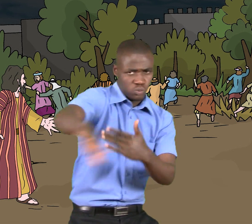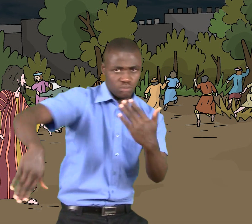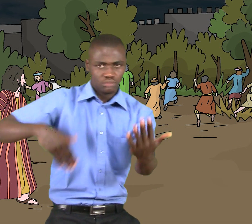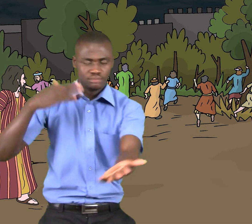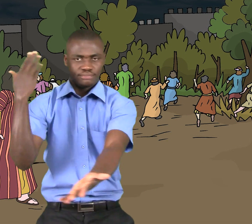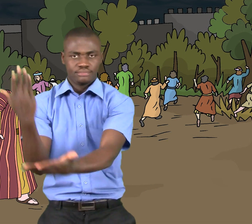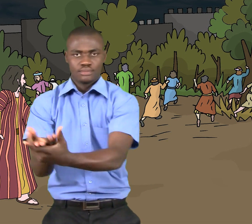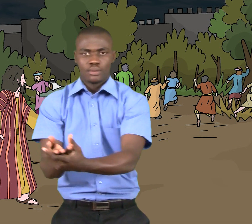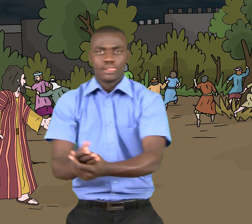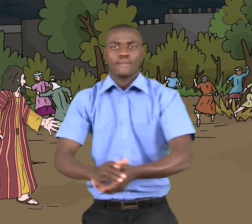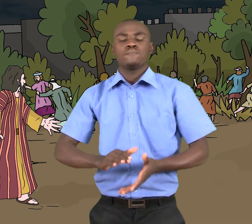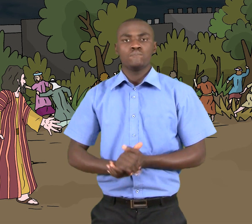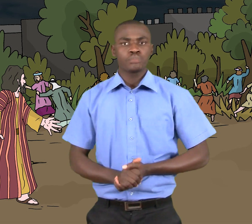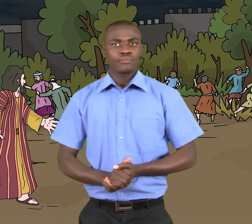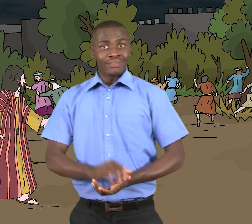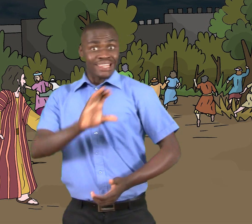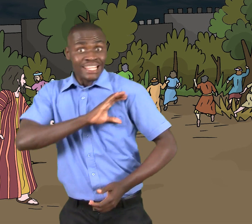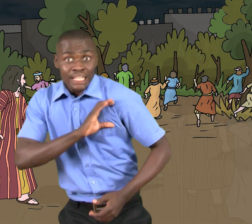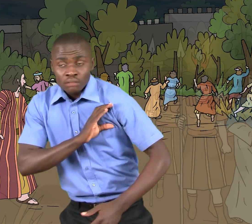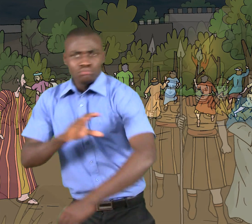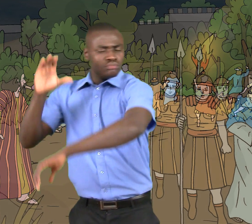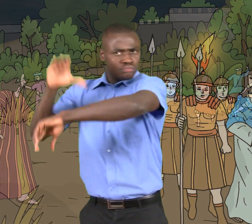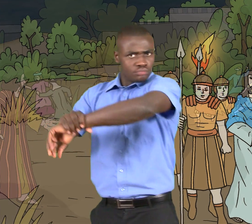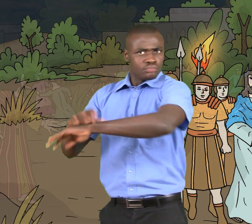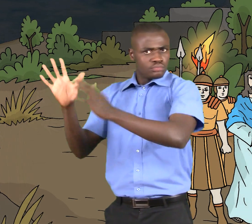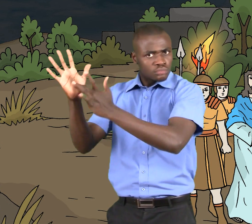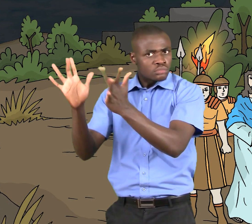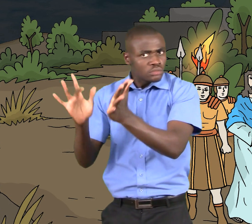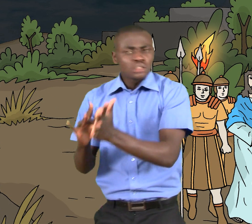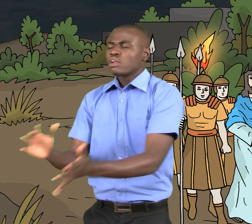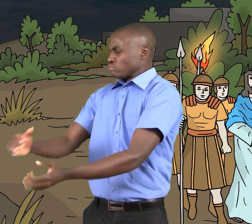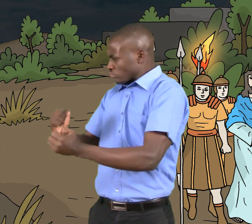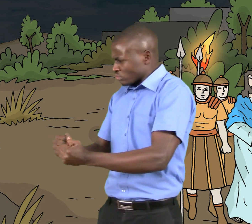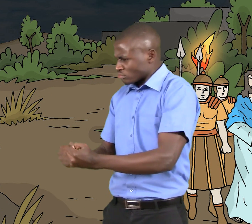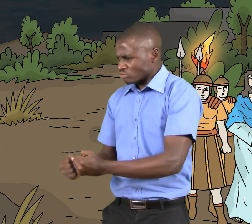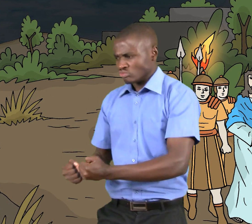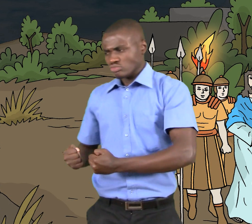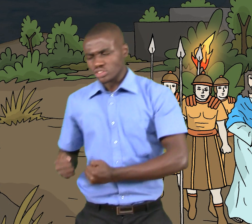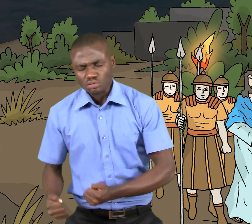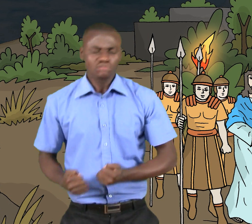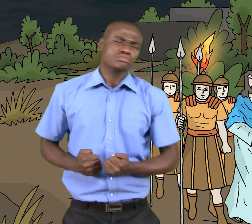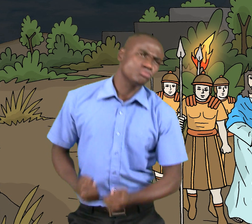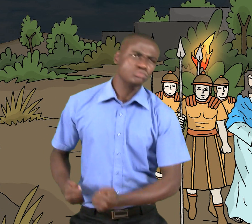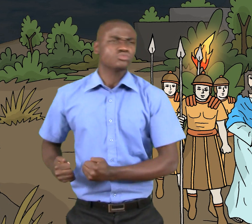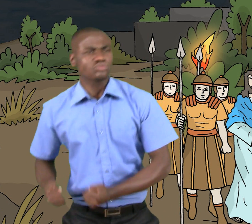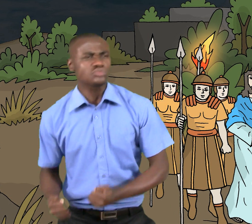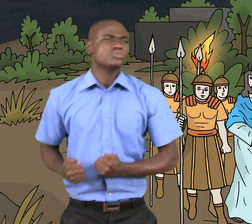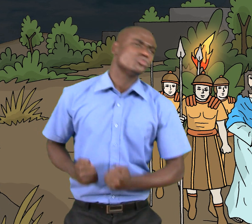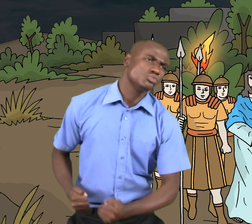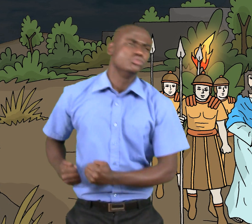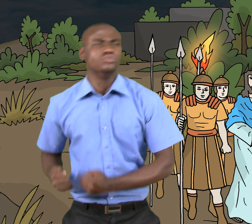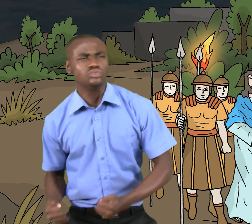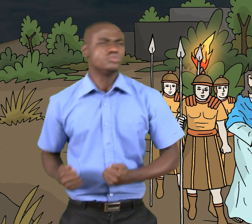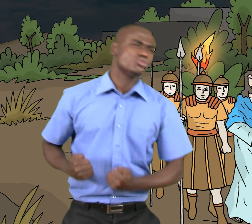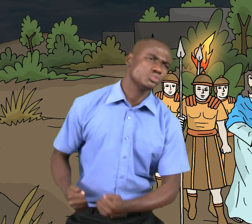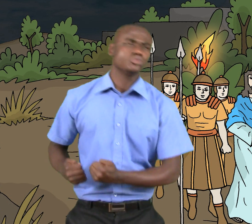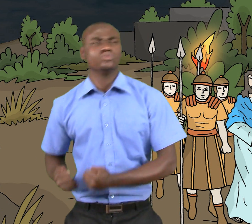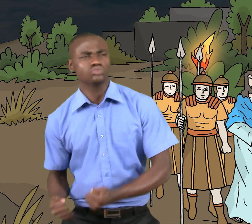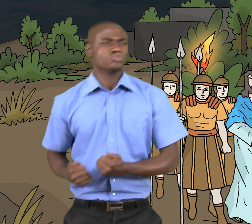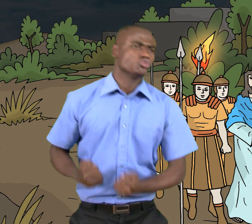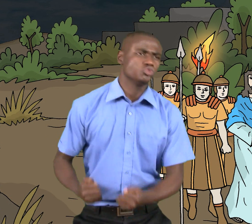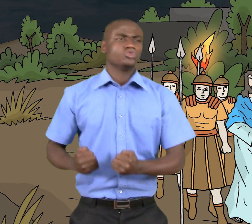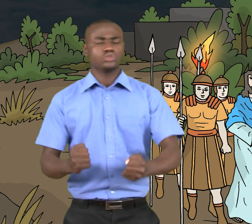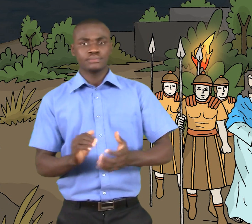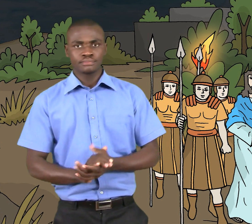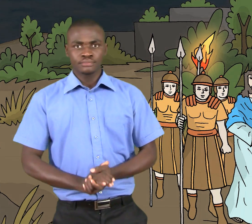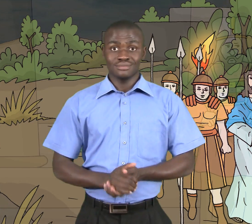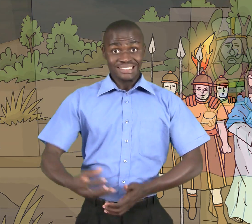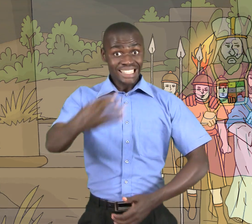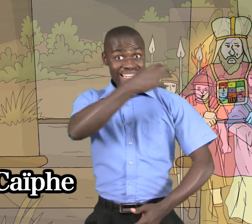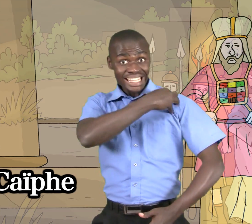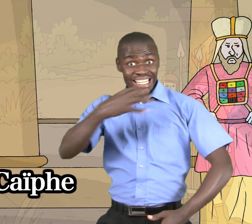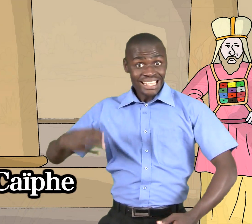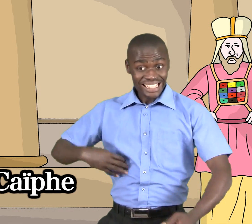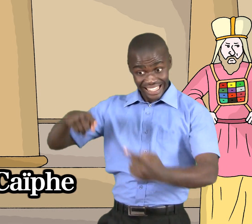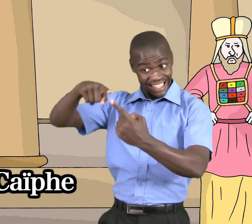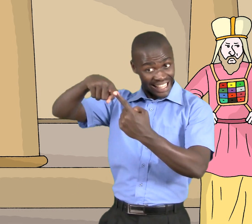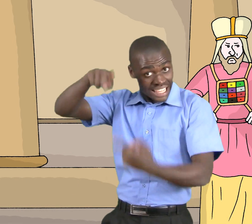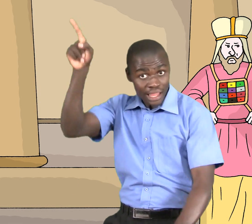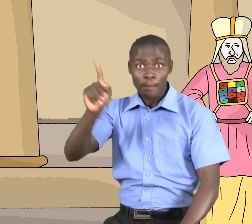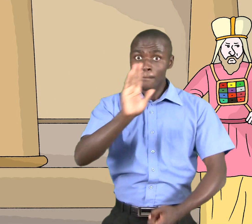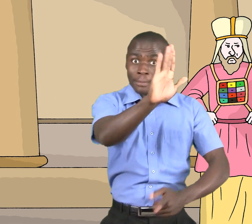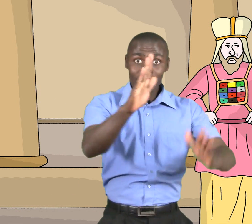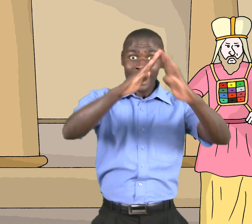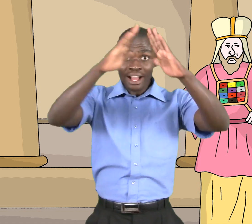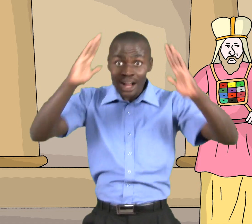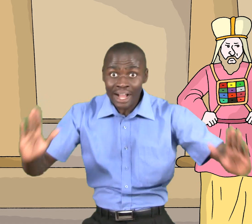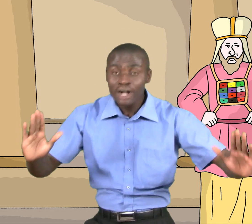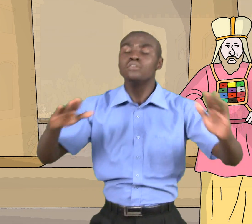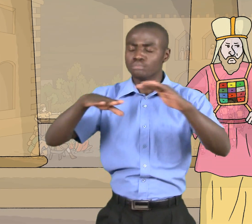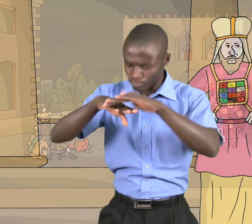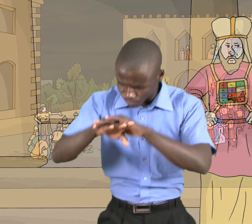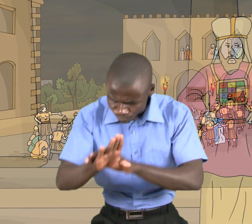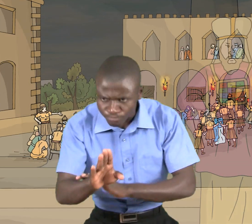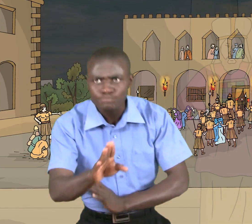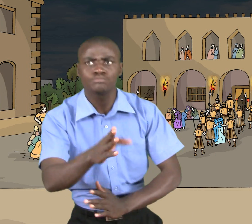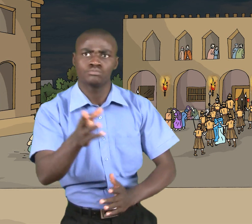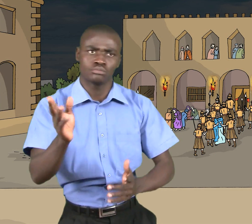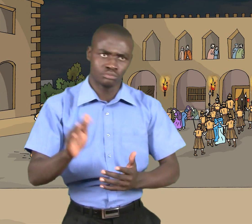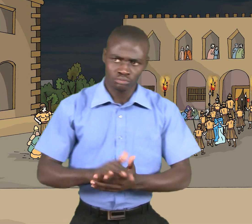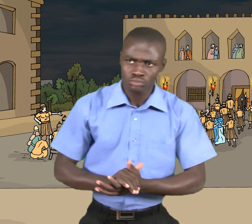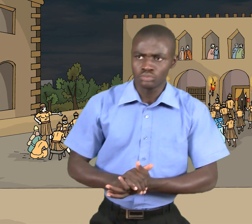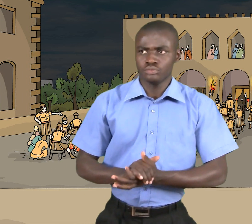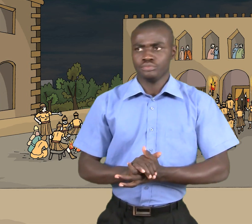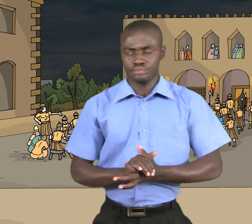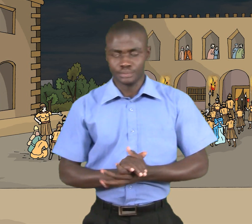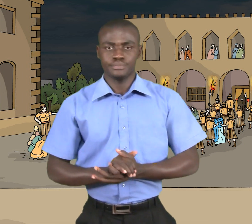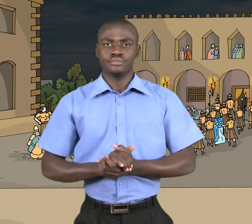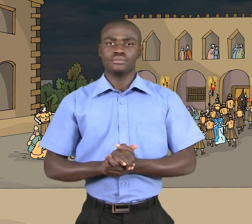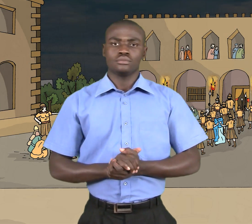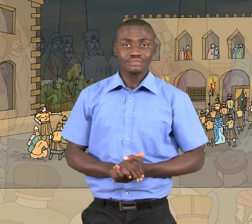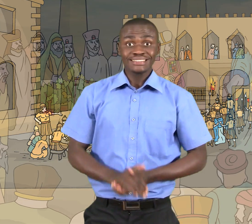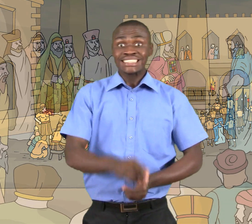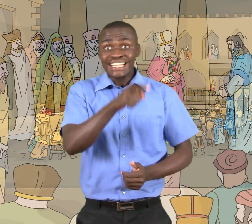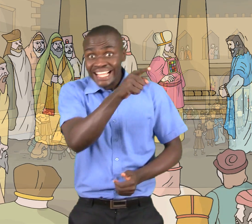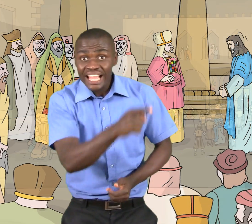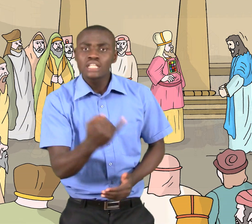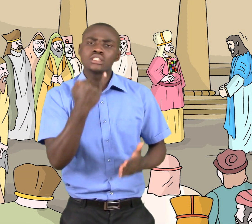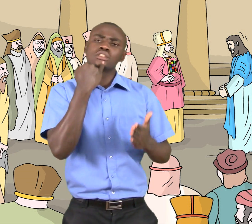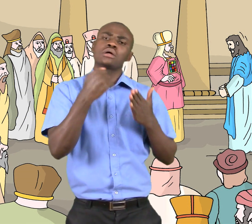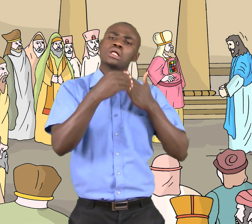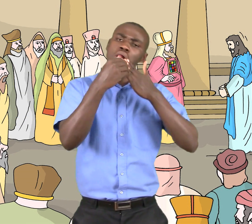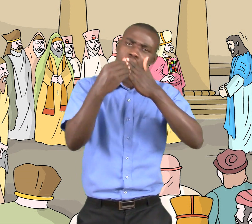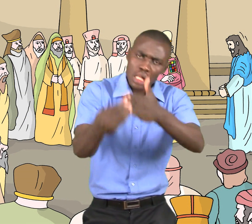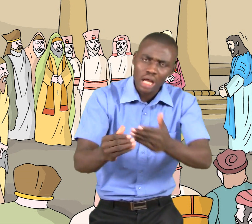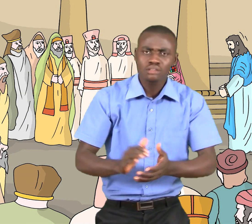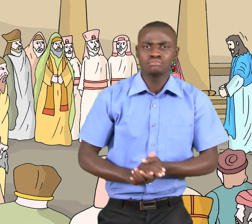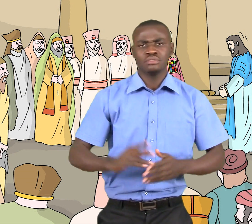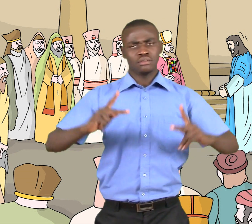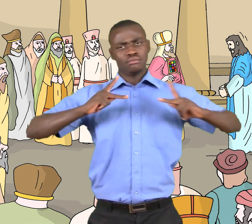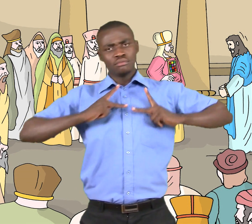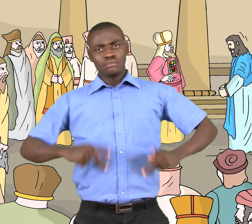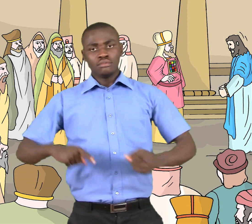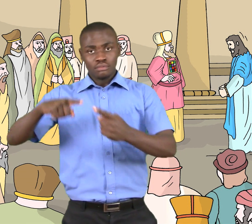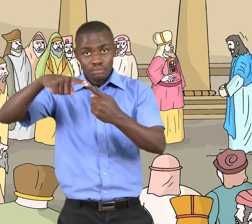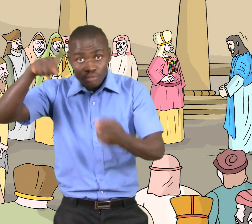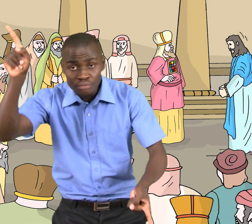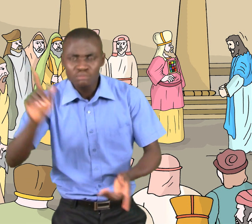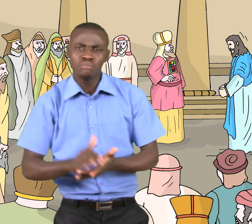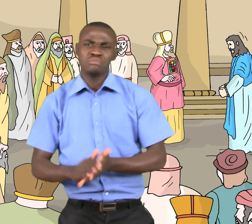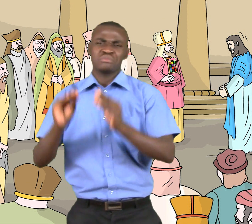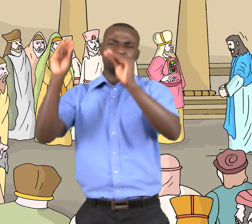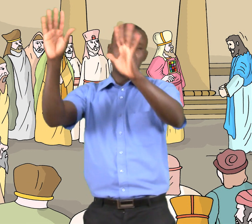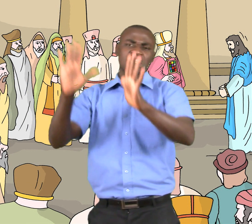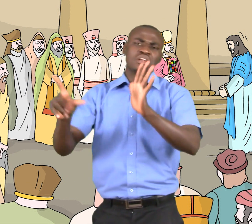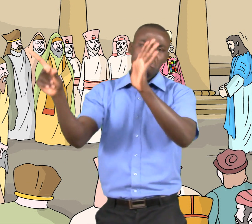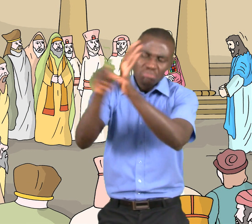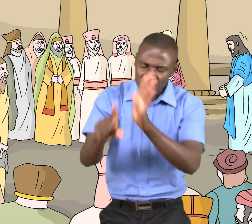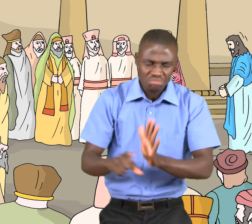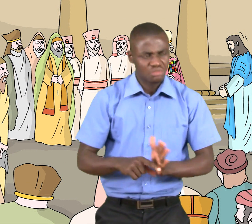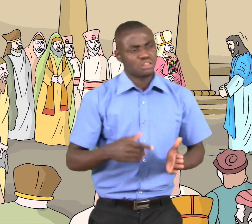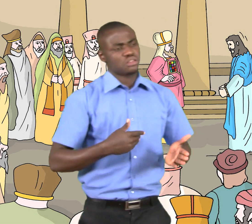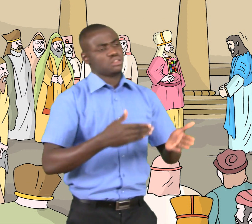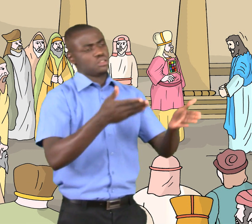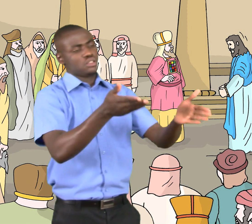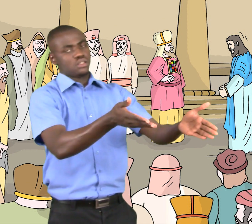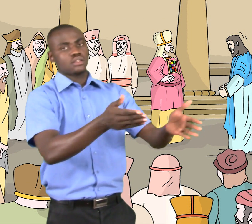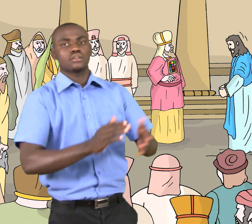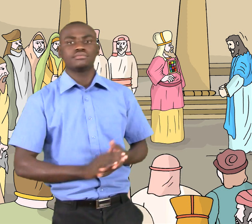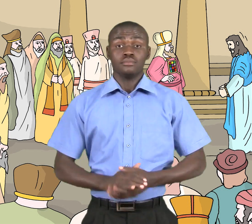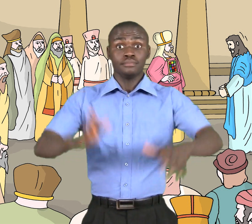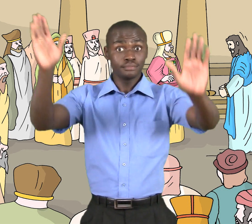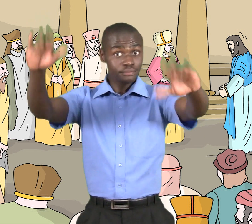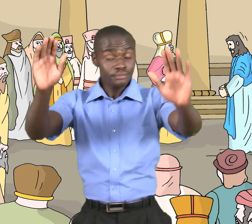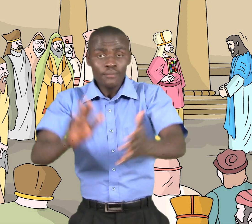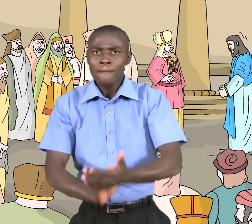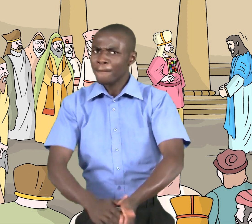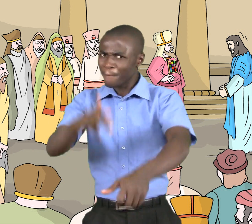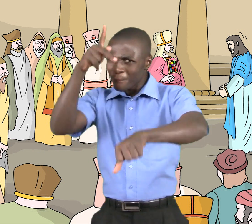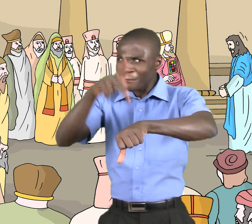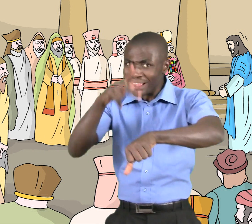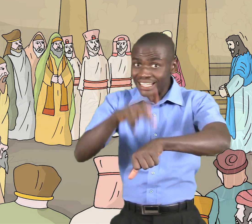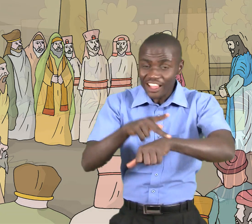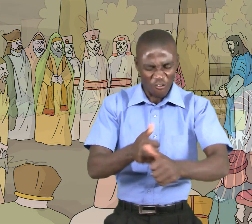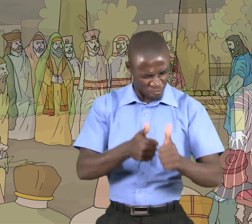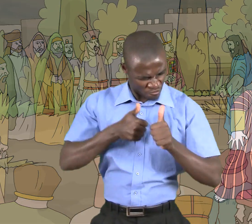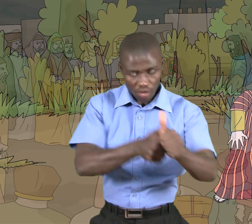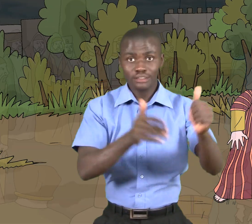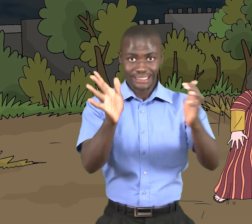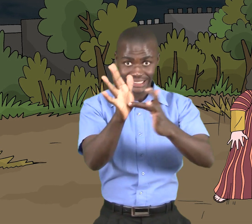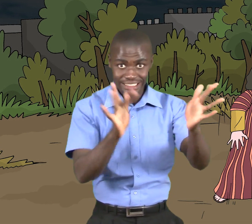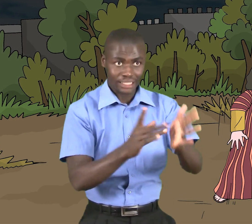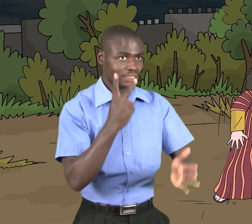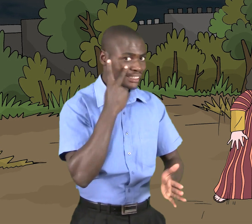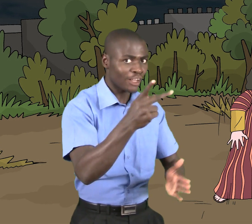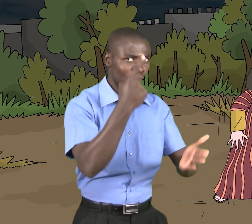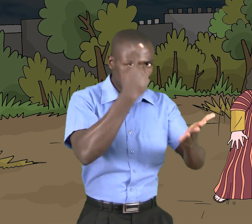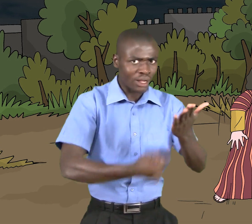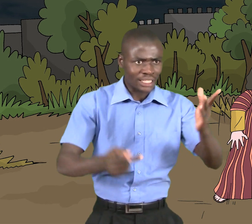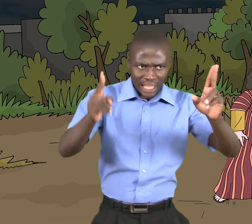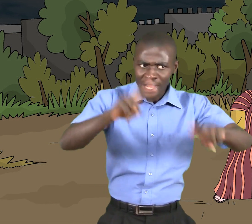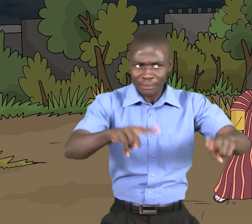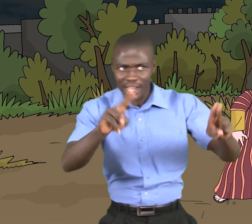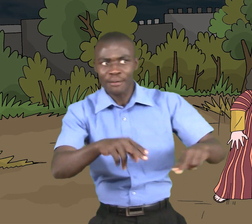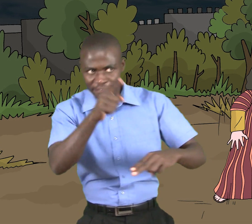Those who had arrested Jesus led Him away to the house of Caiaphas the high priest, where the scribes and elders had gathered.